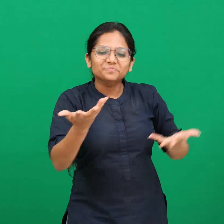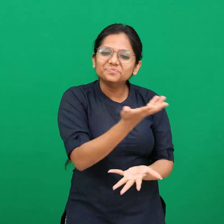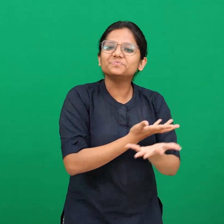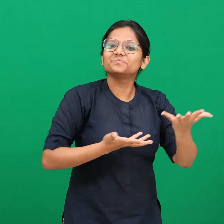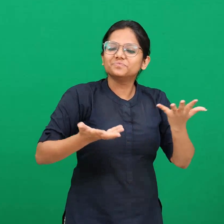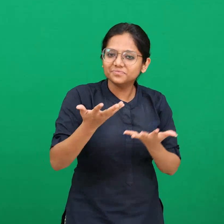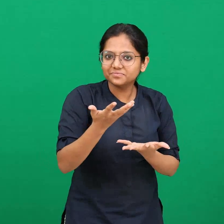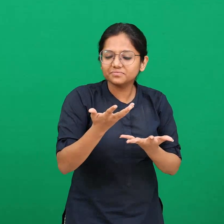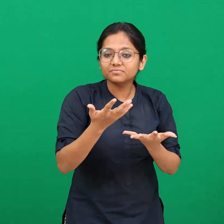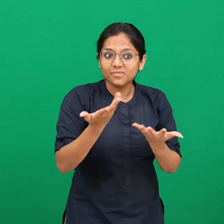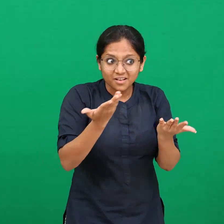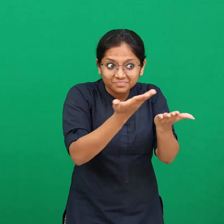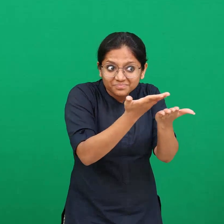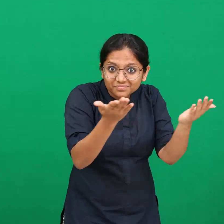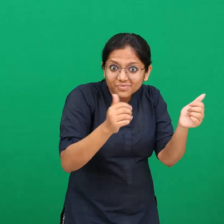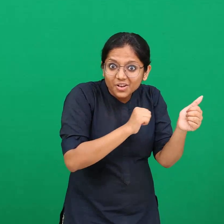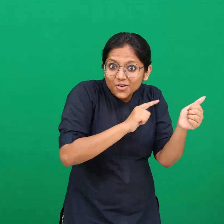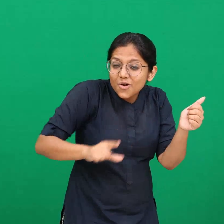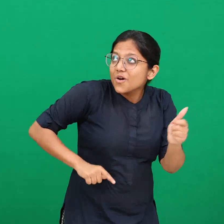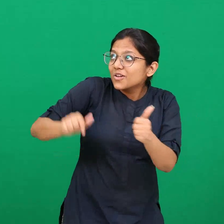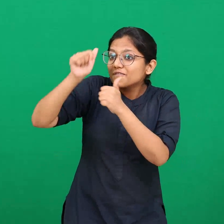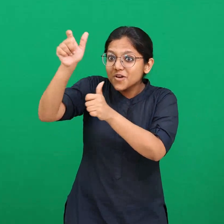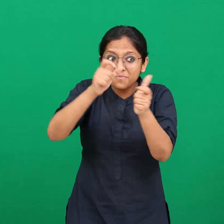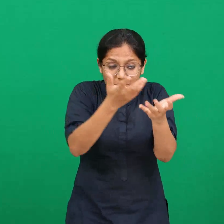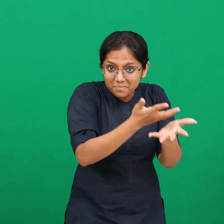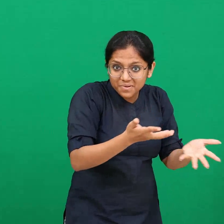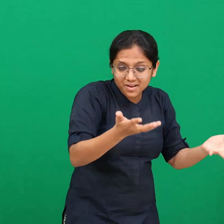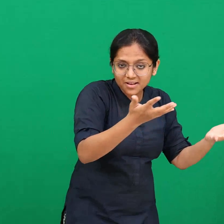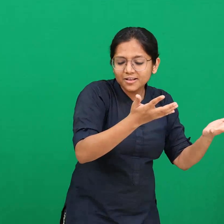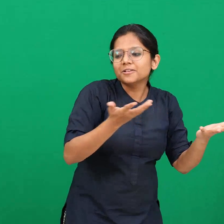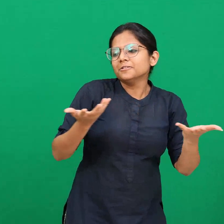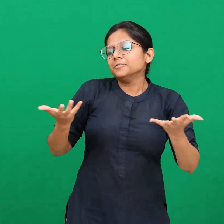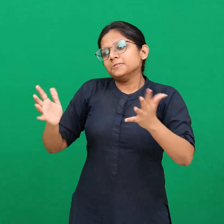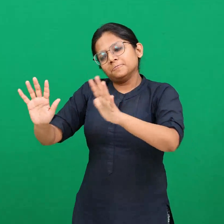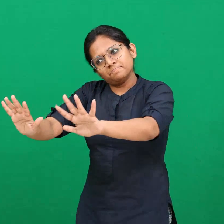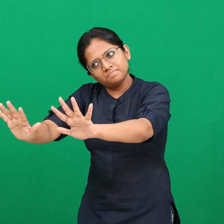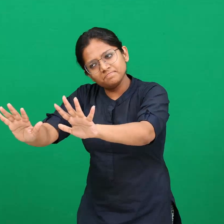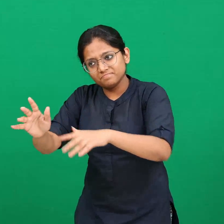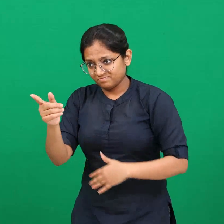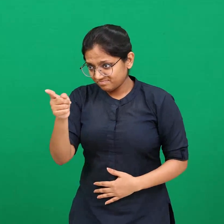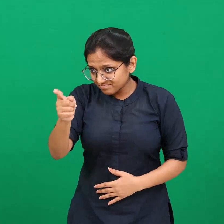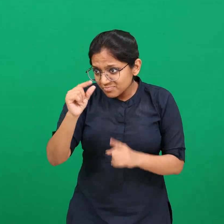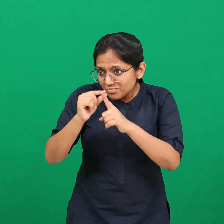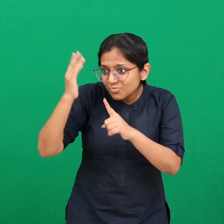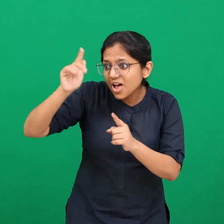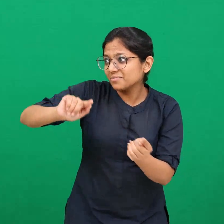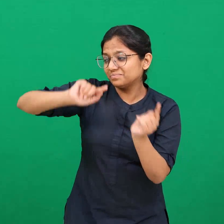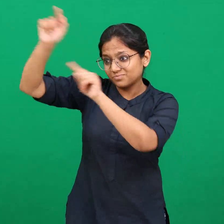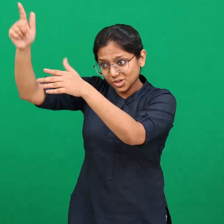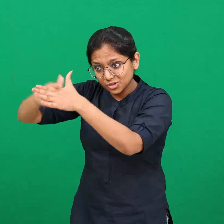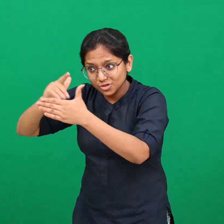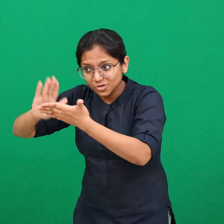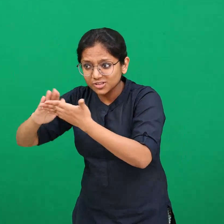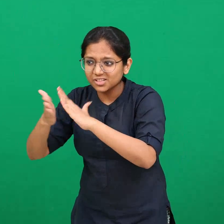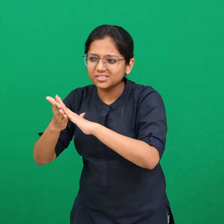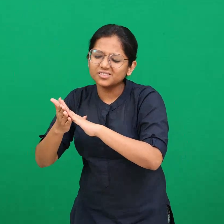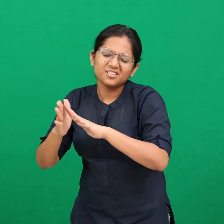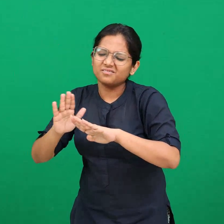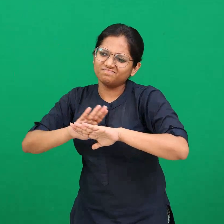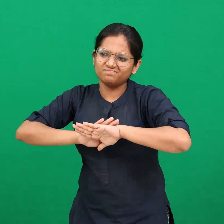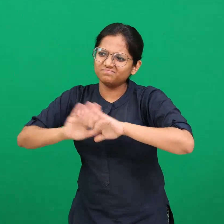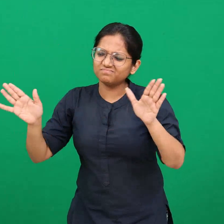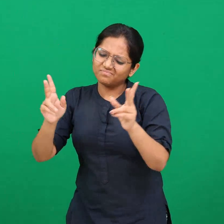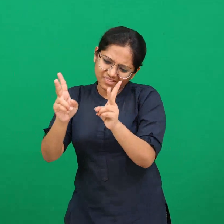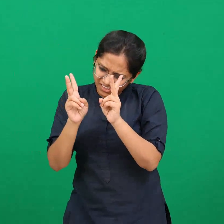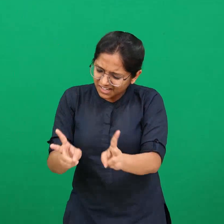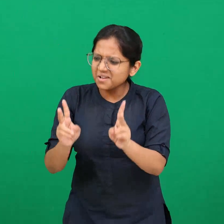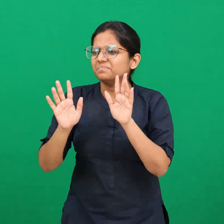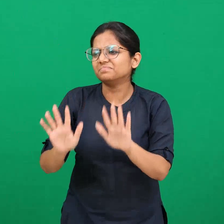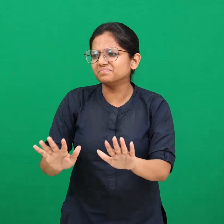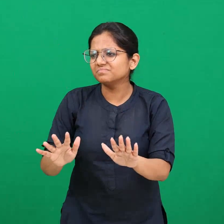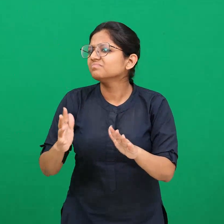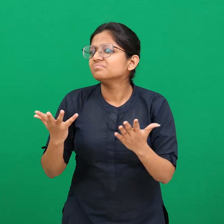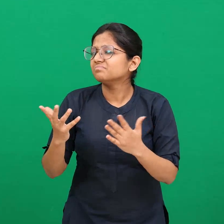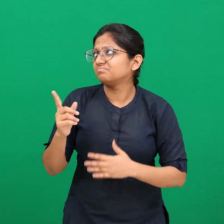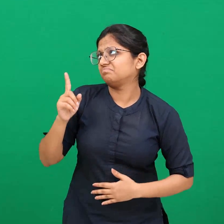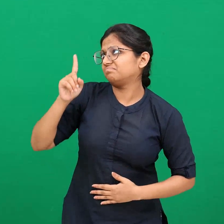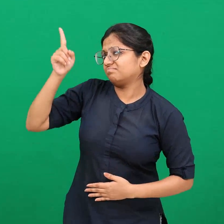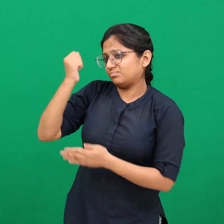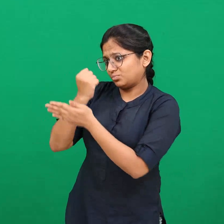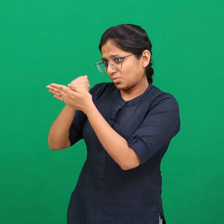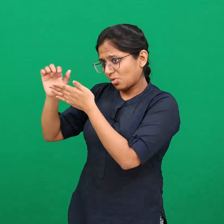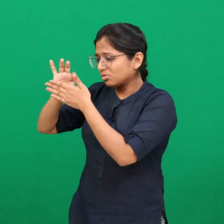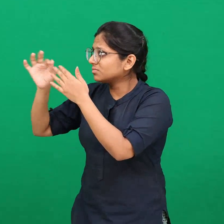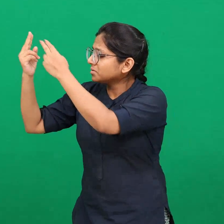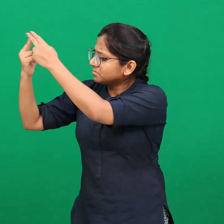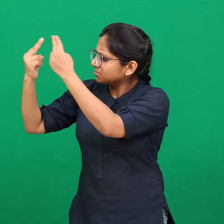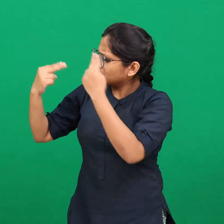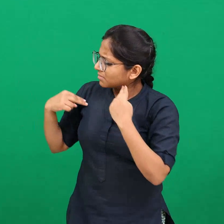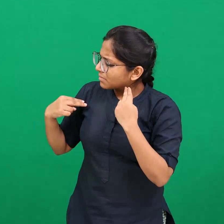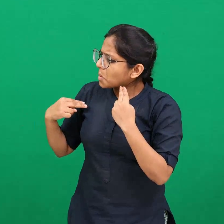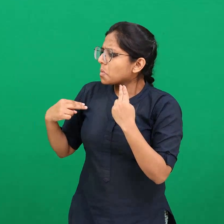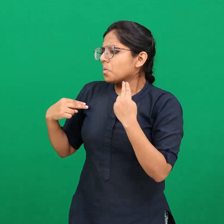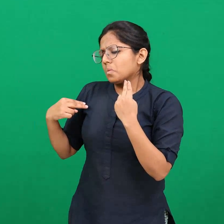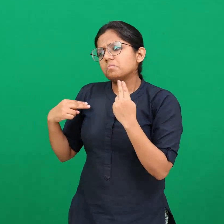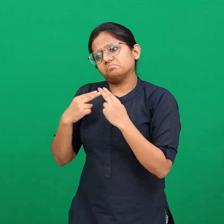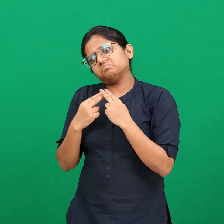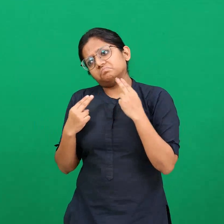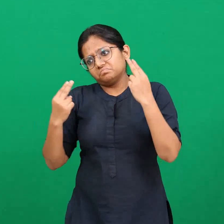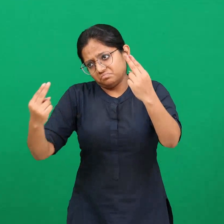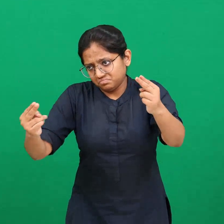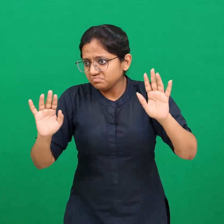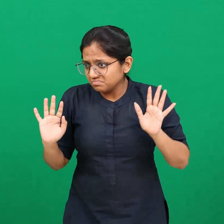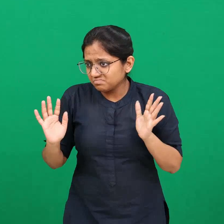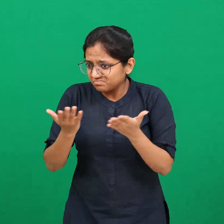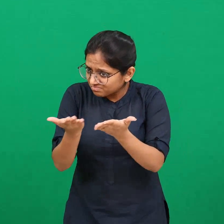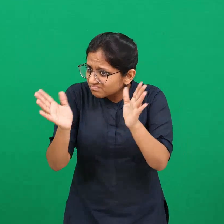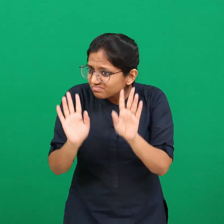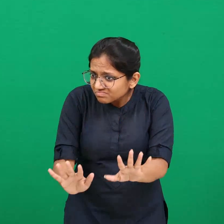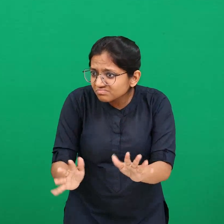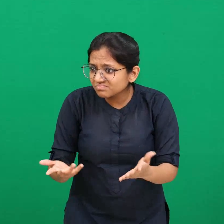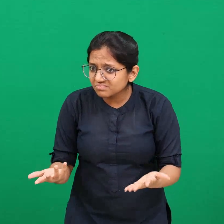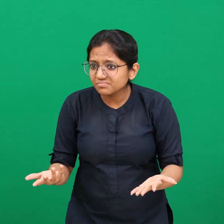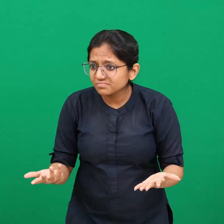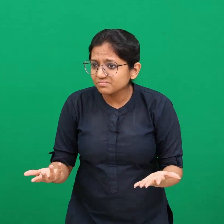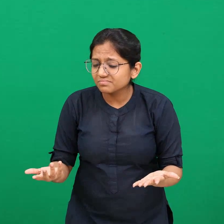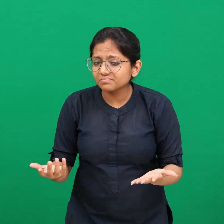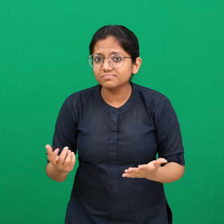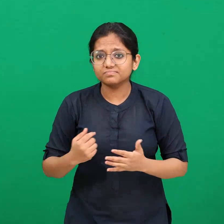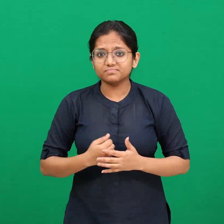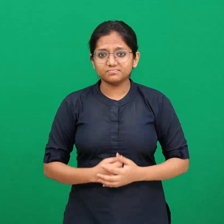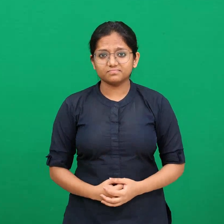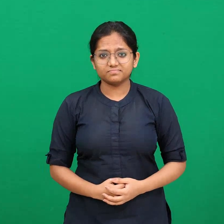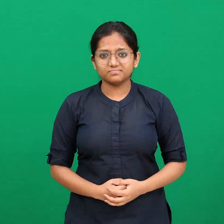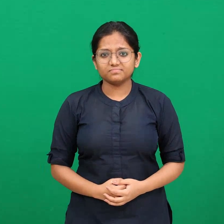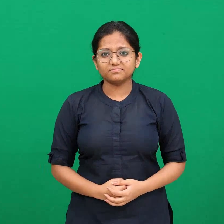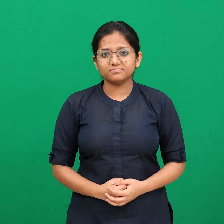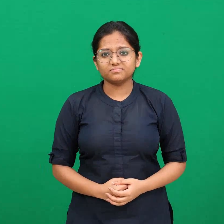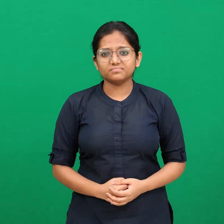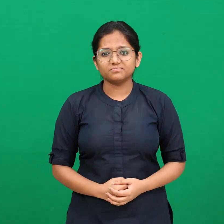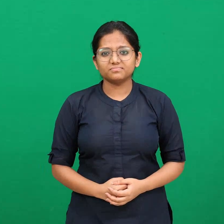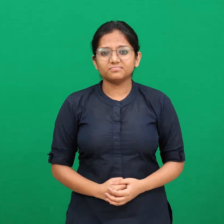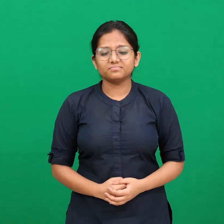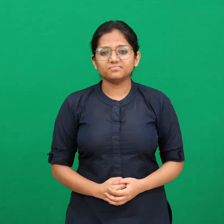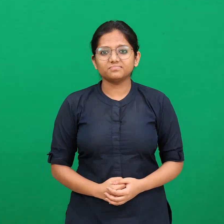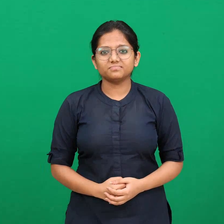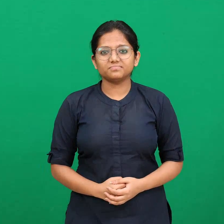Through the Spirit they kept telling Paul not to go up to Jerusalem.